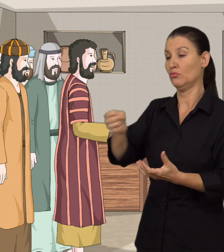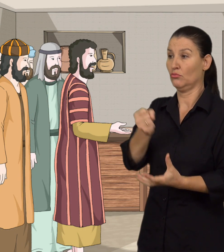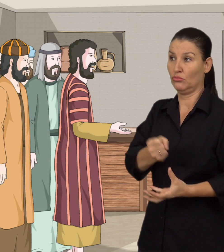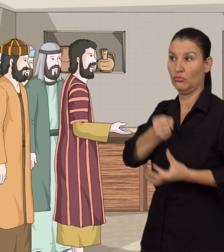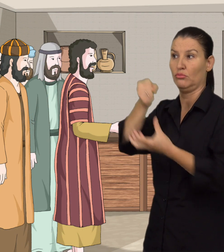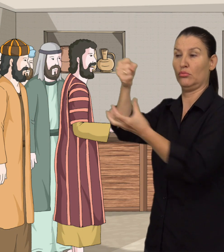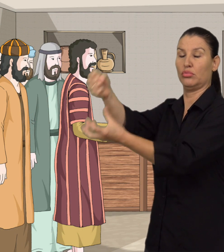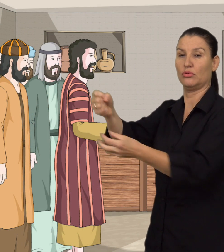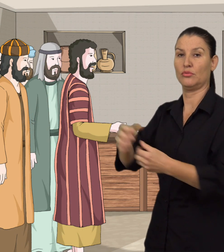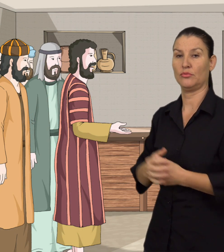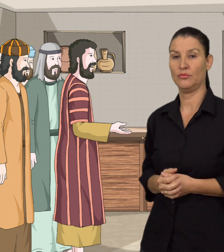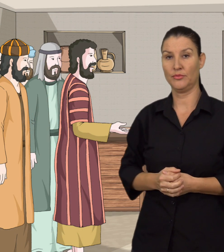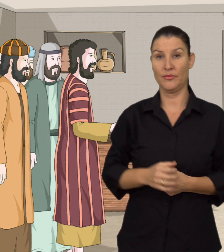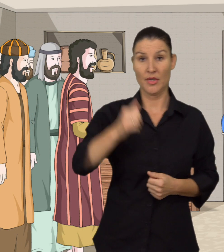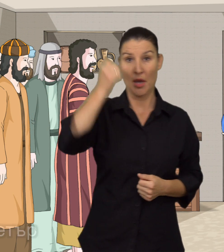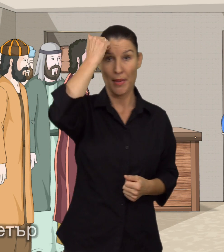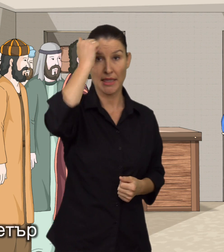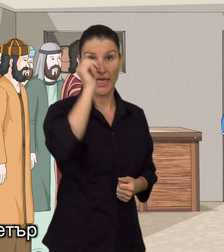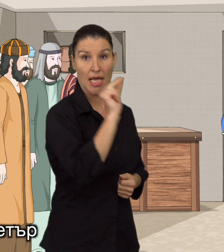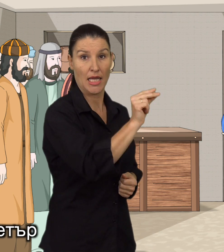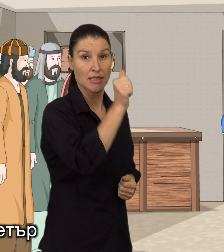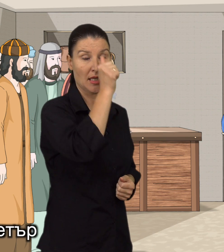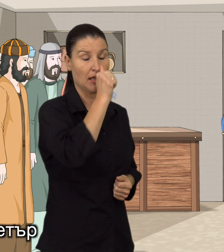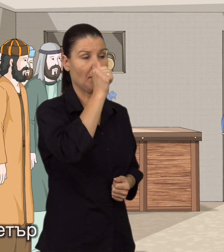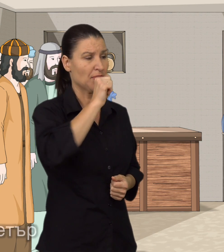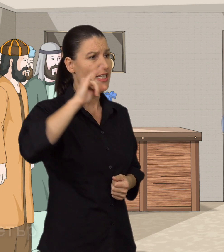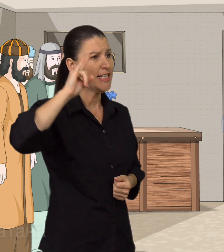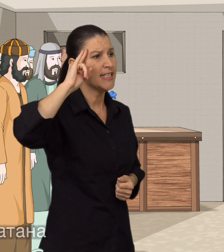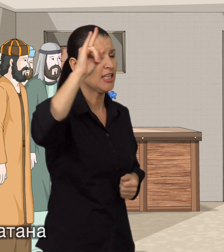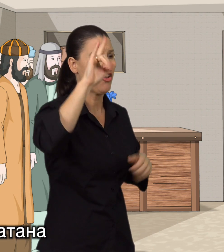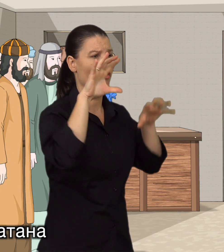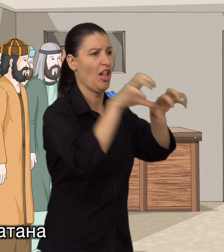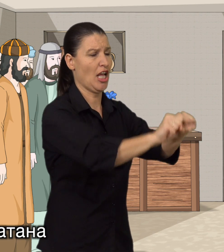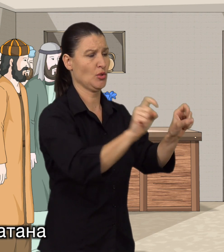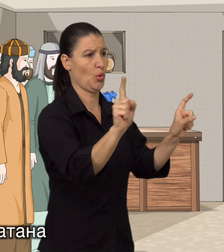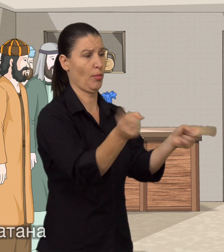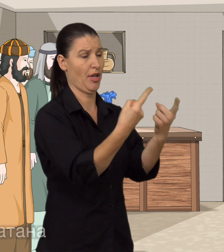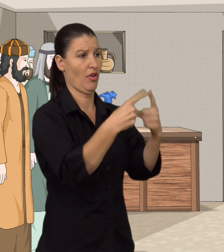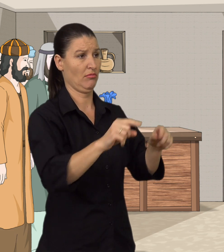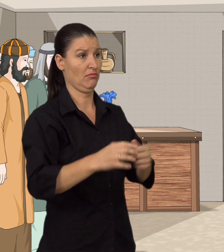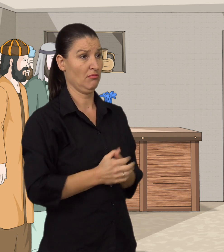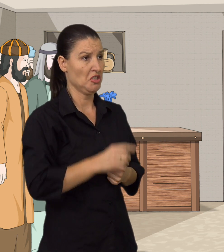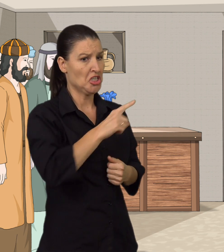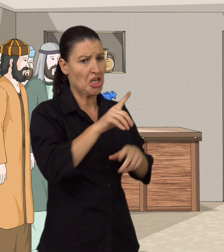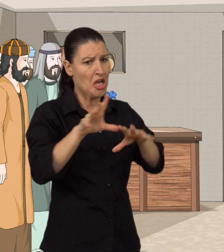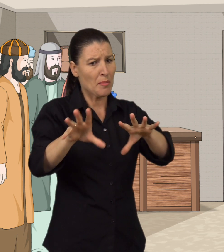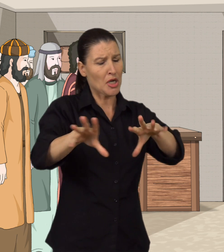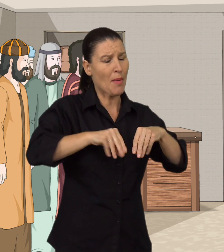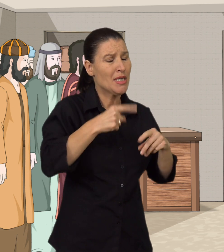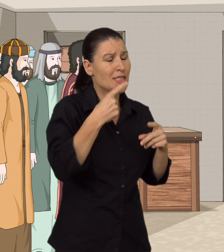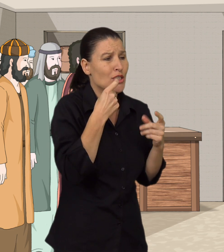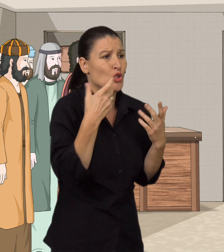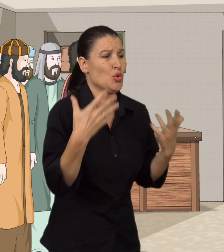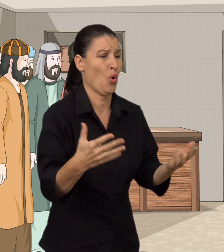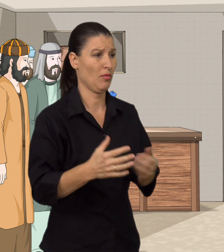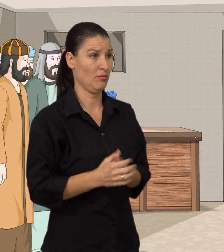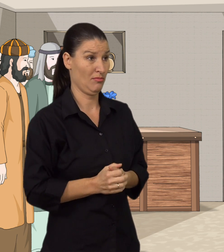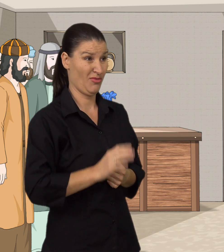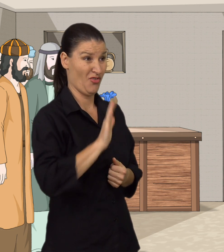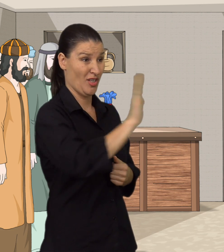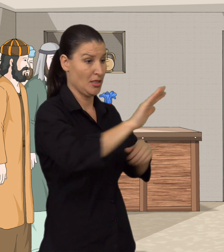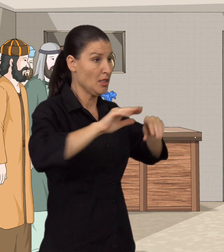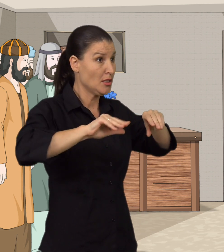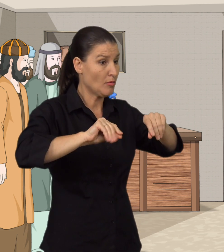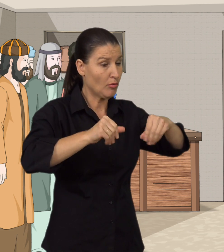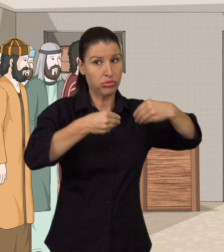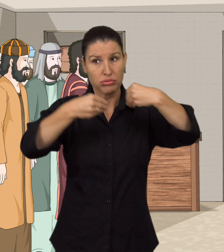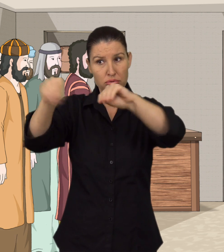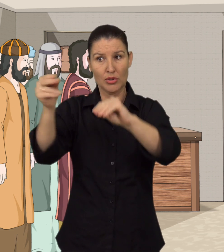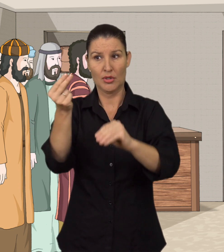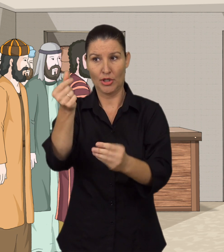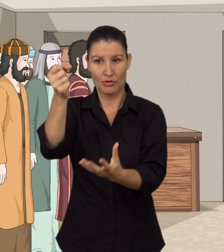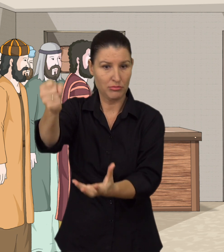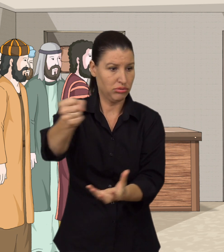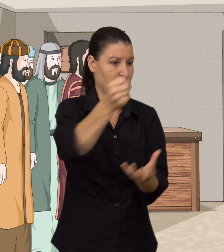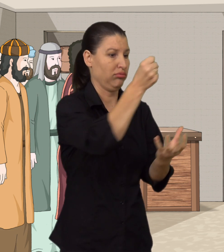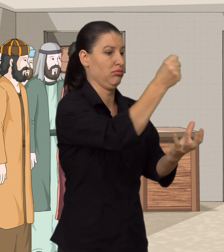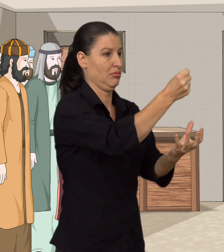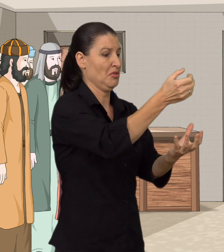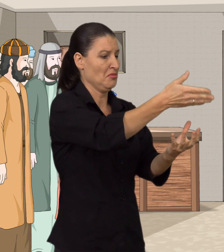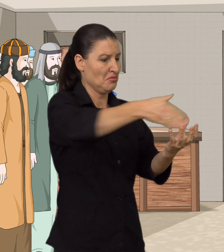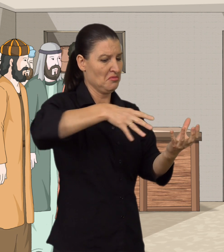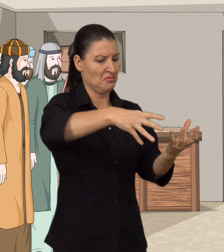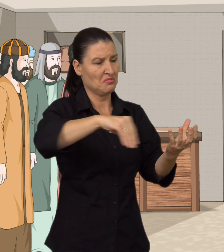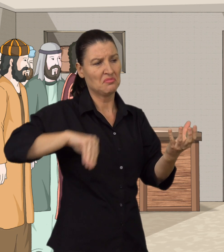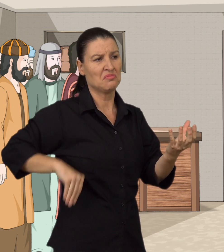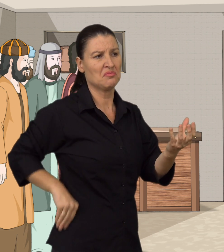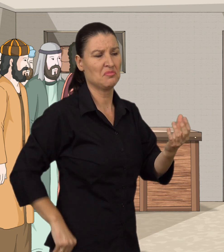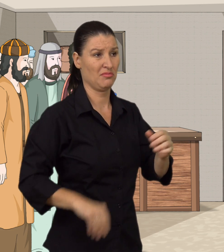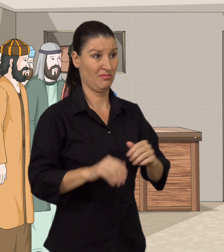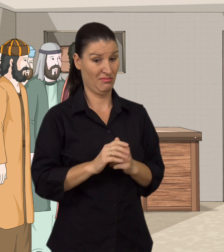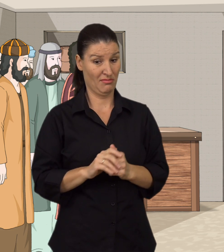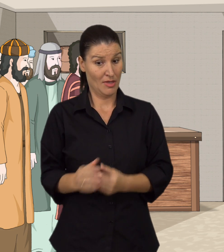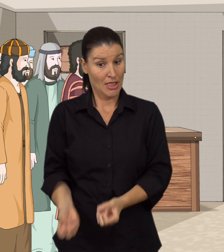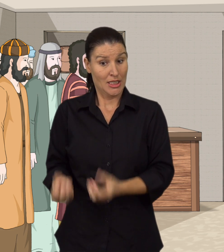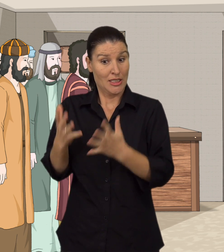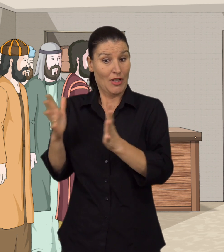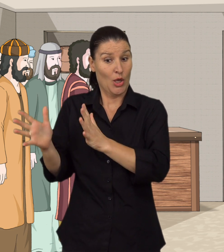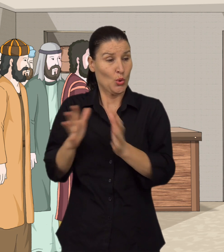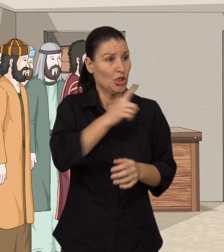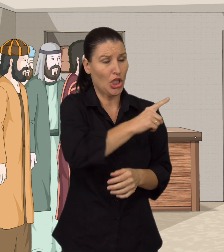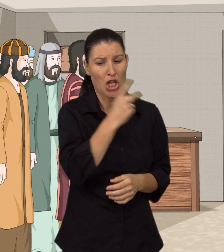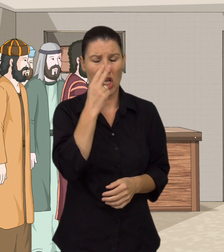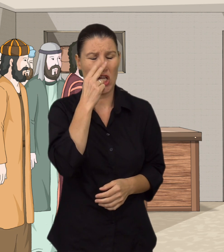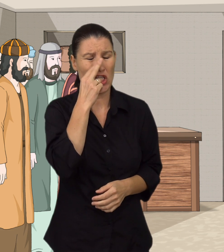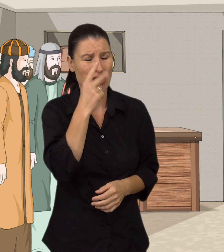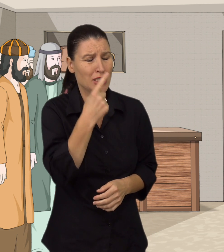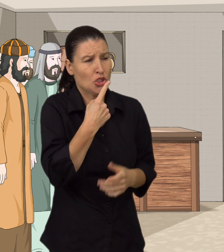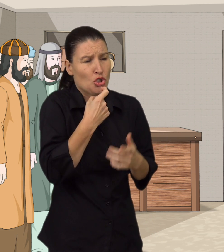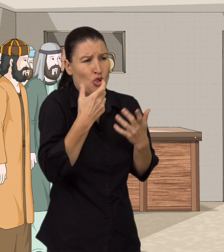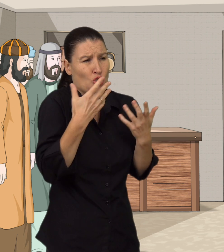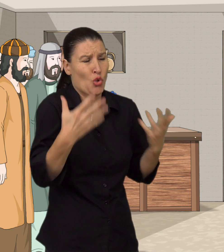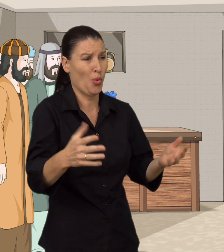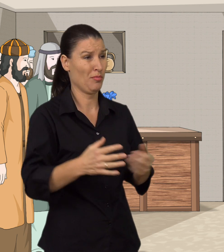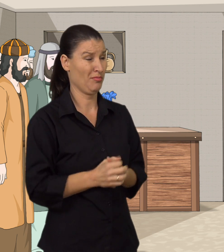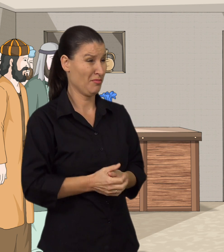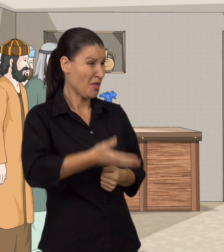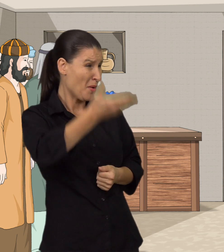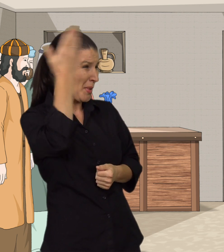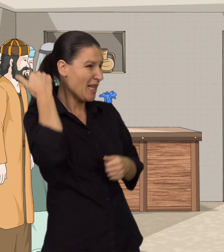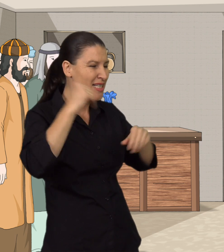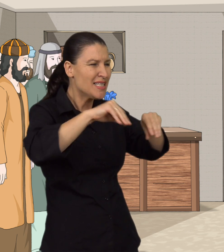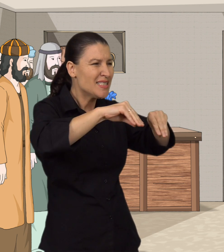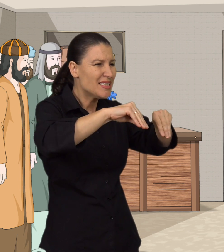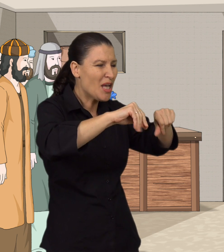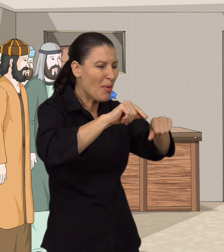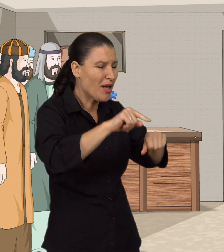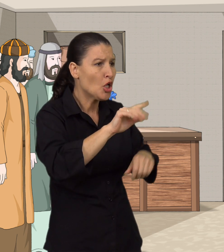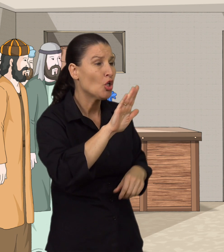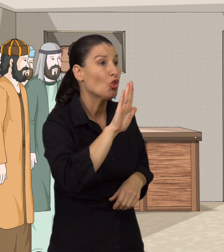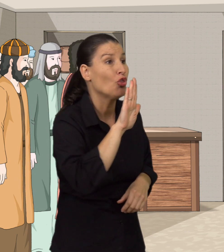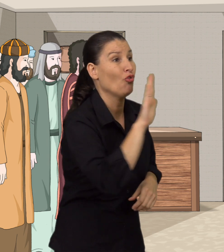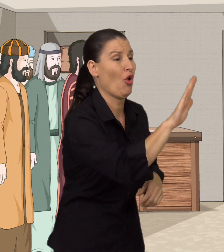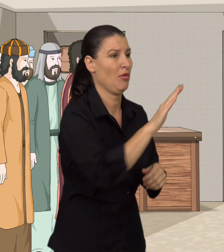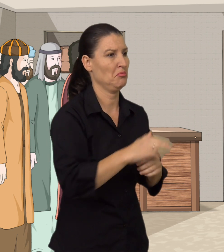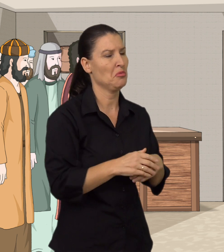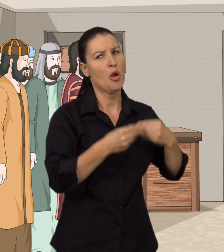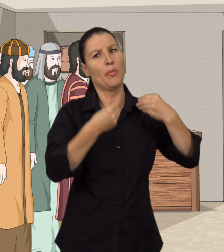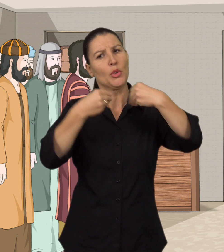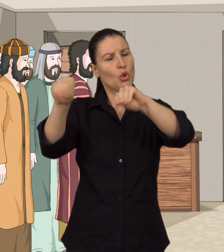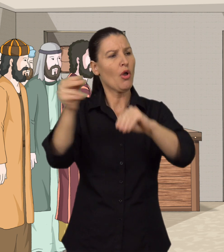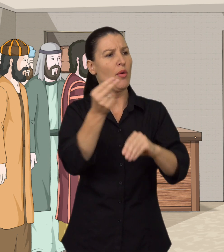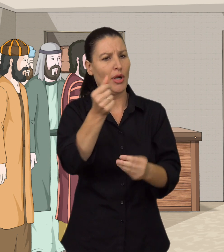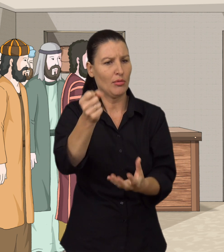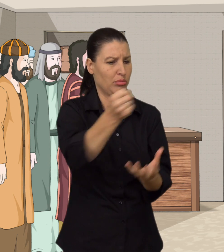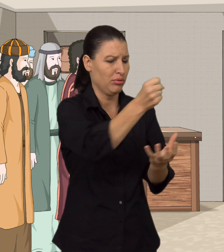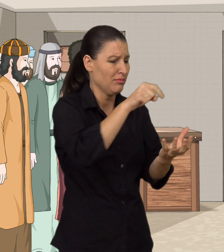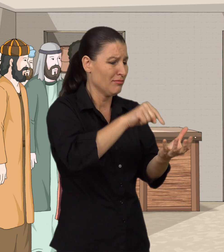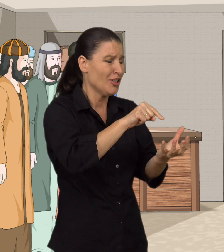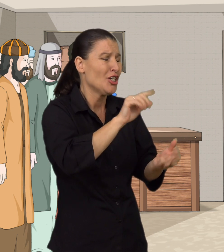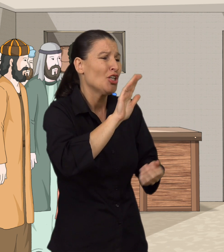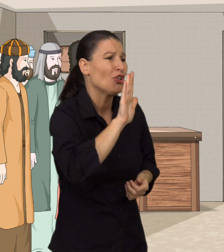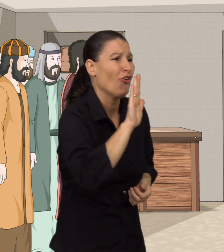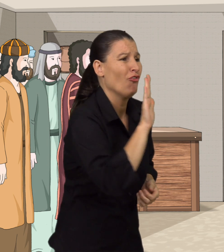Then Peter said, “Ananias, how is it that Satan has filled your heart to lie to the Holy Spirit and withhold some of the proceeds from the land?